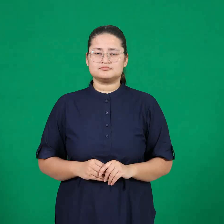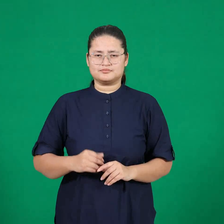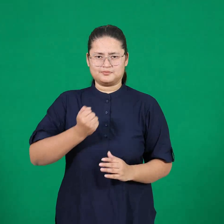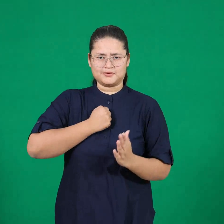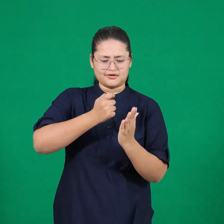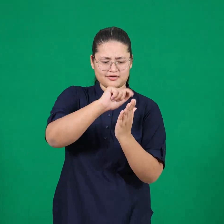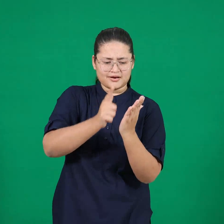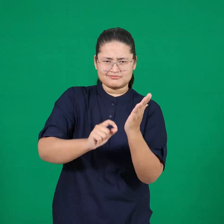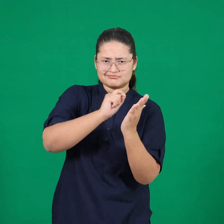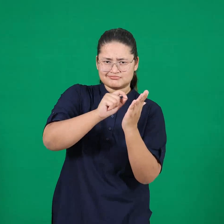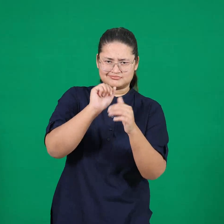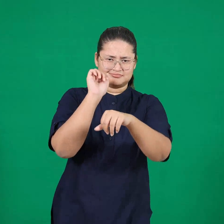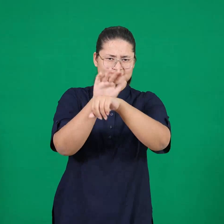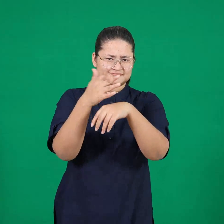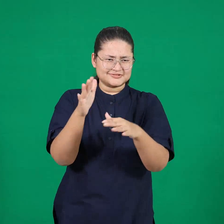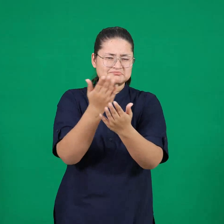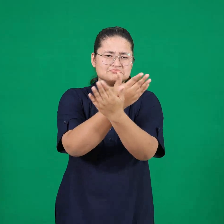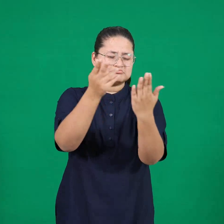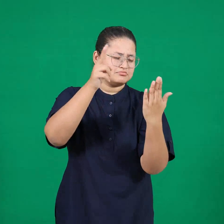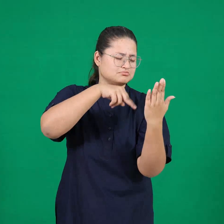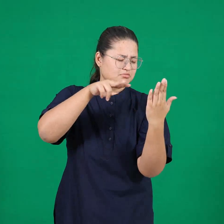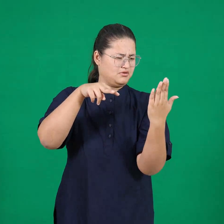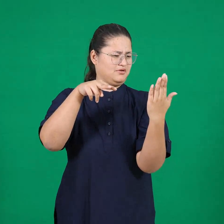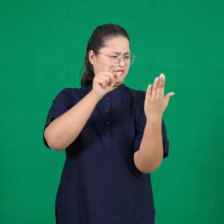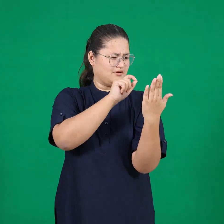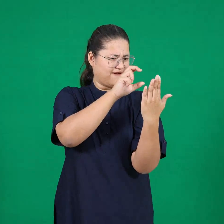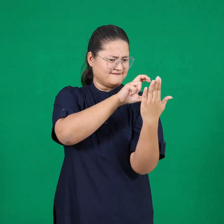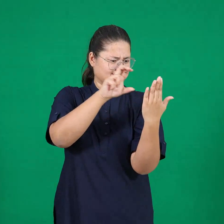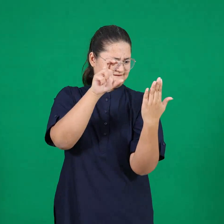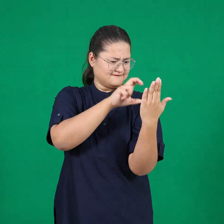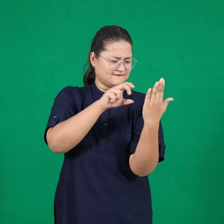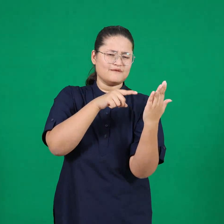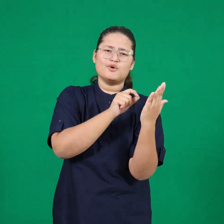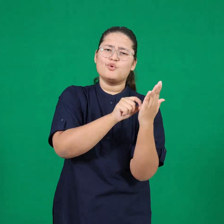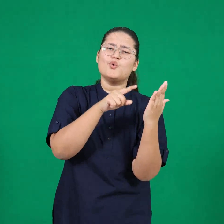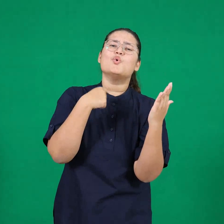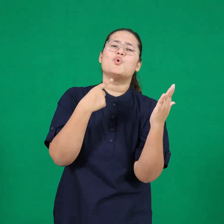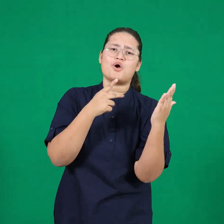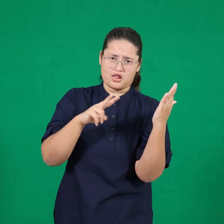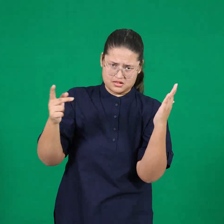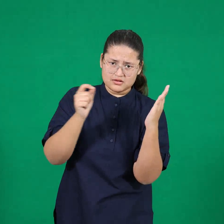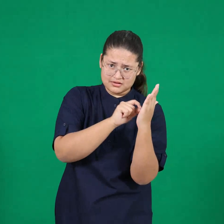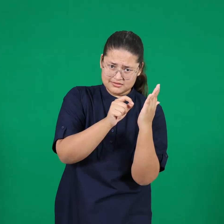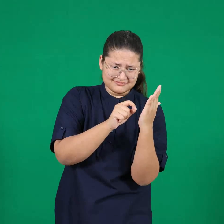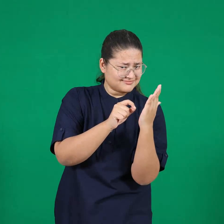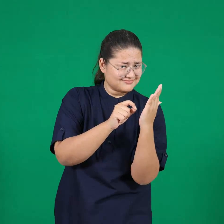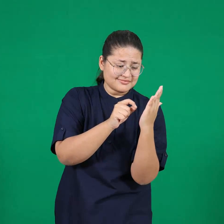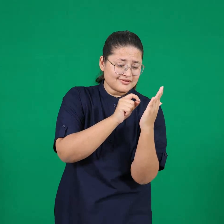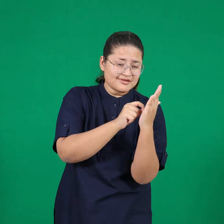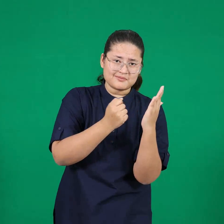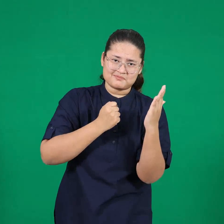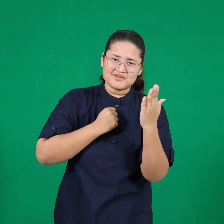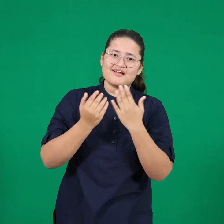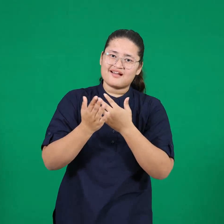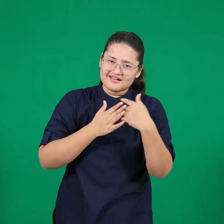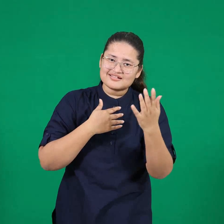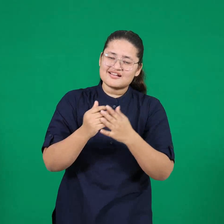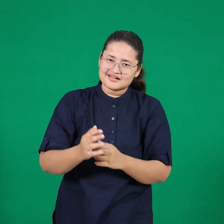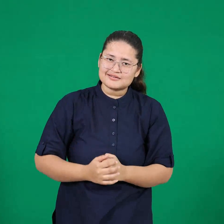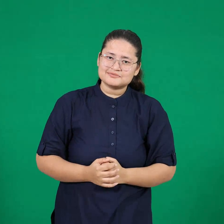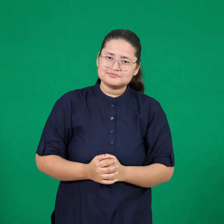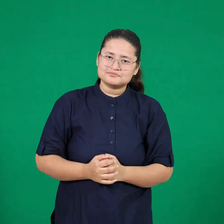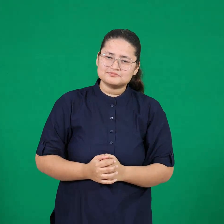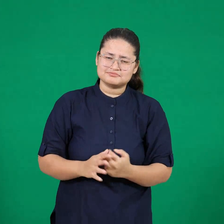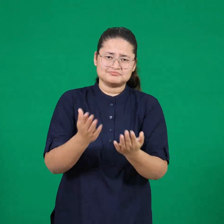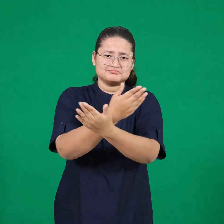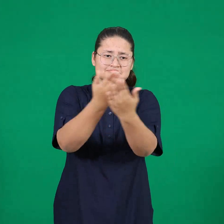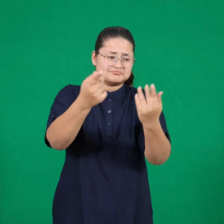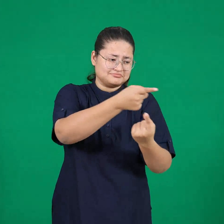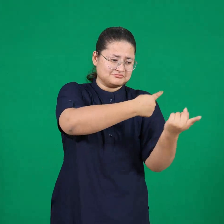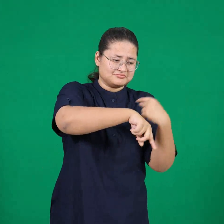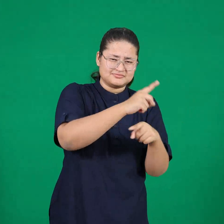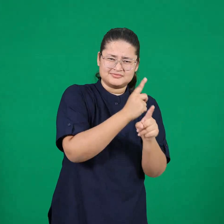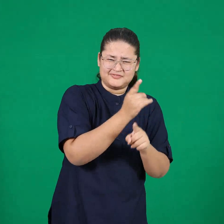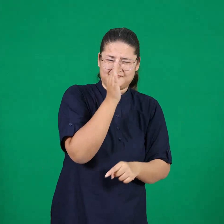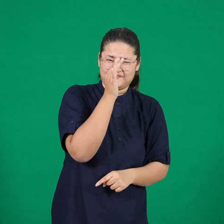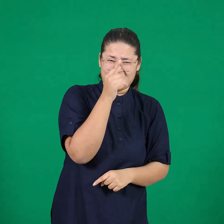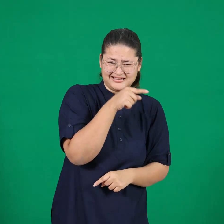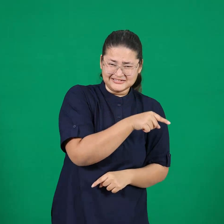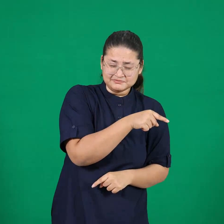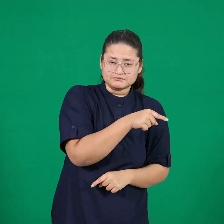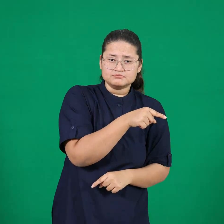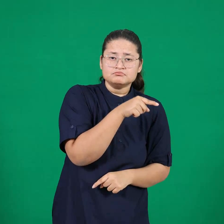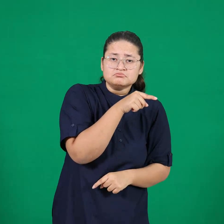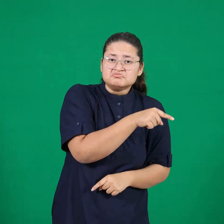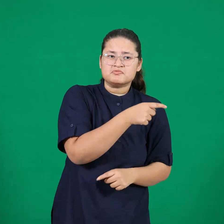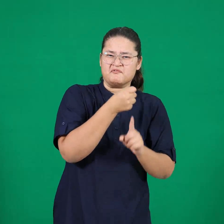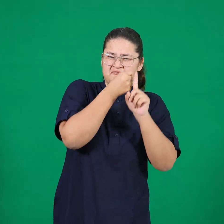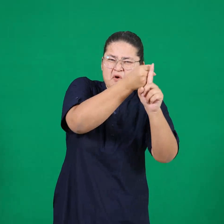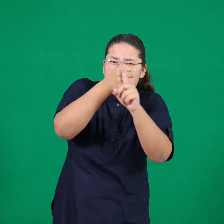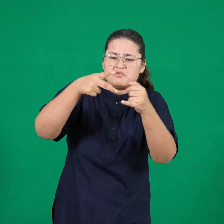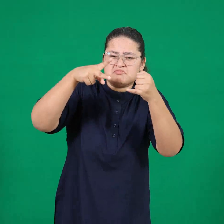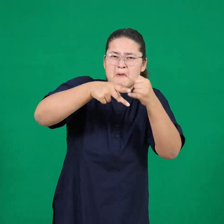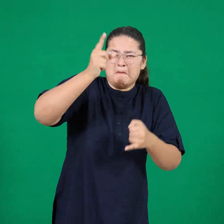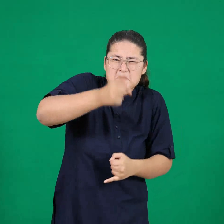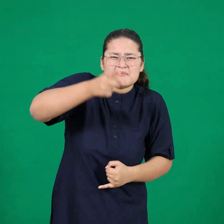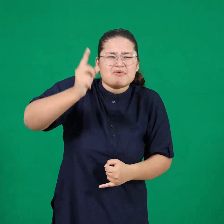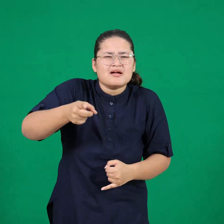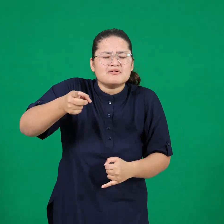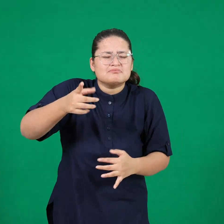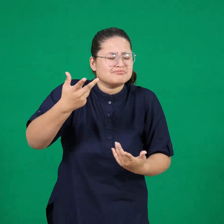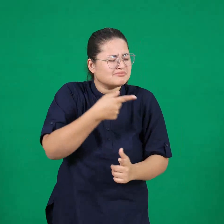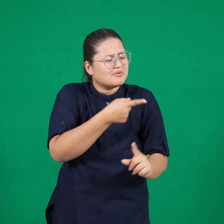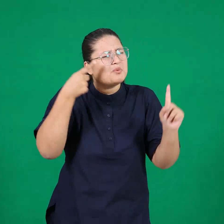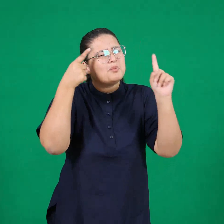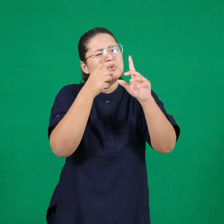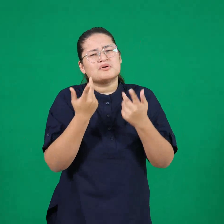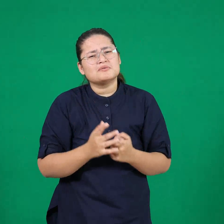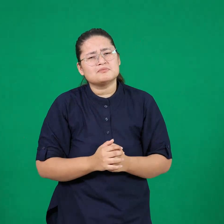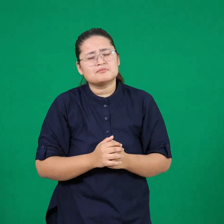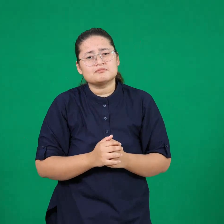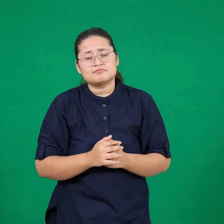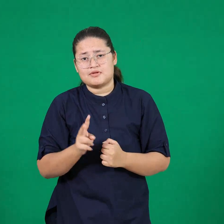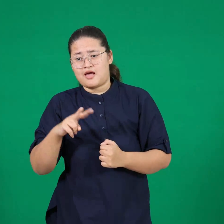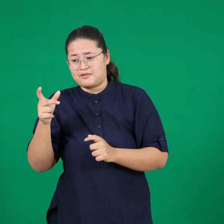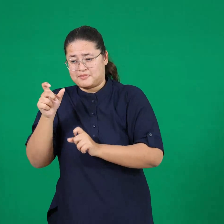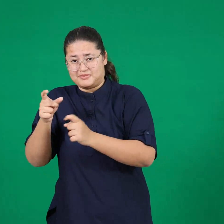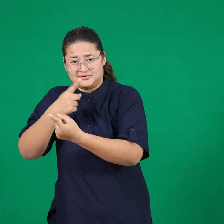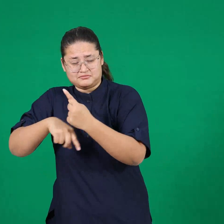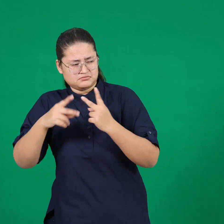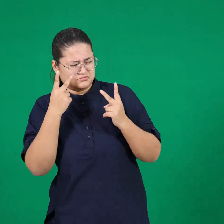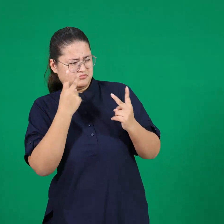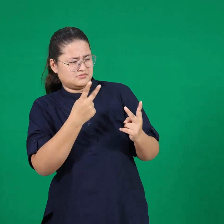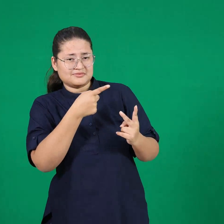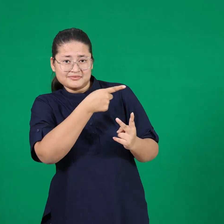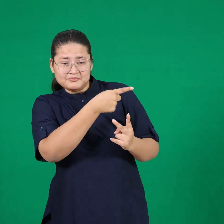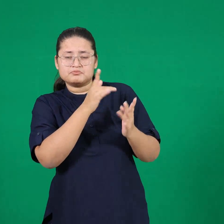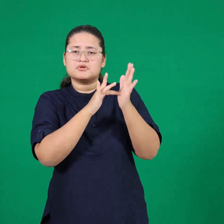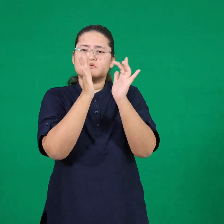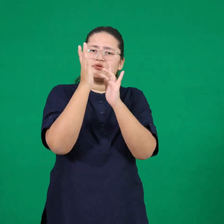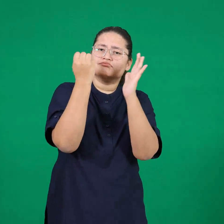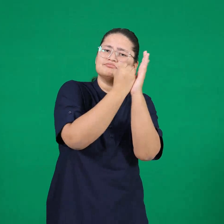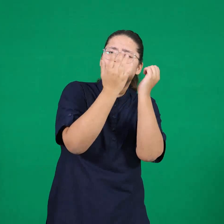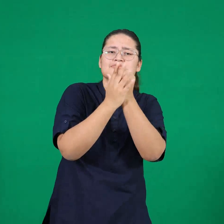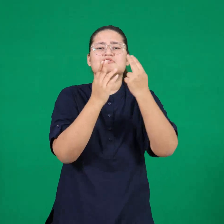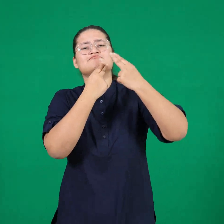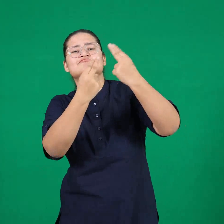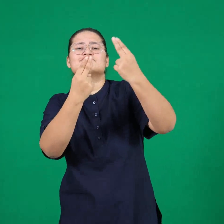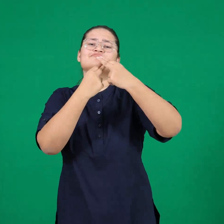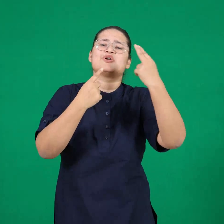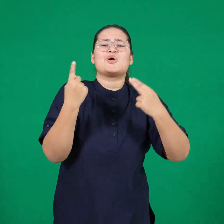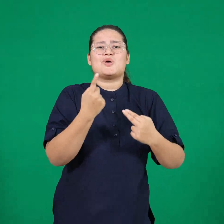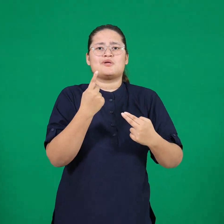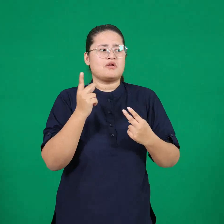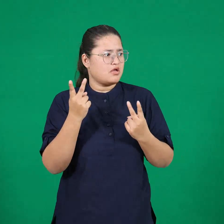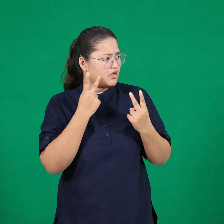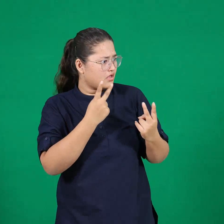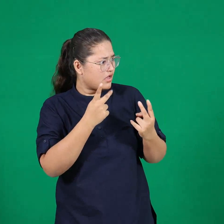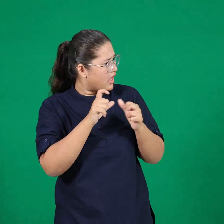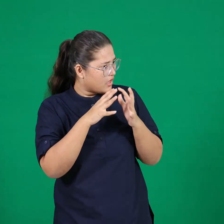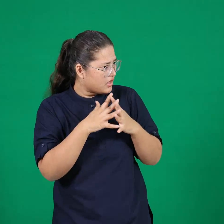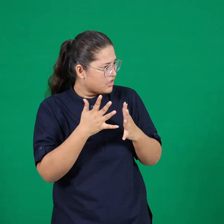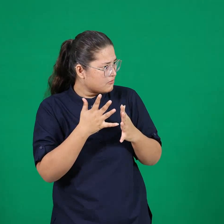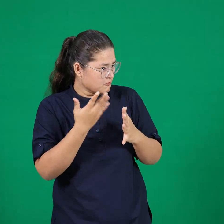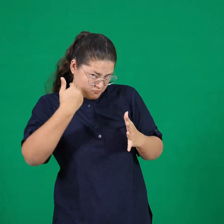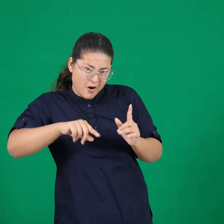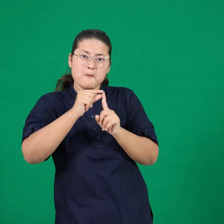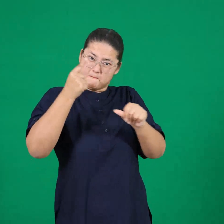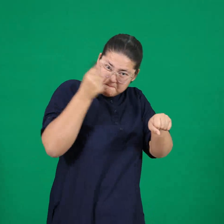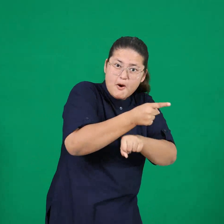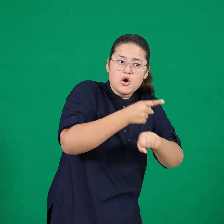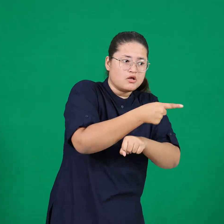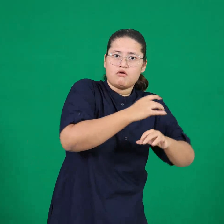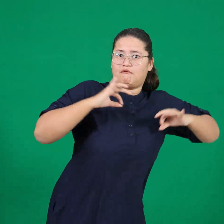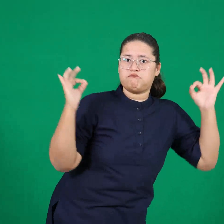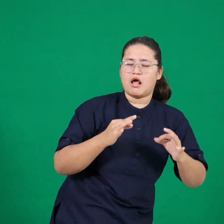See what large letters I am using to write to you with my own hand! Those who want to make a good impression outwardly are trying to compel you to be circumcised.